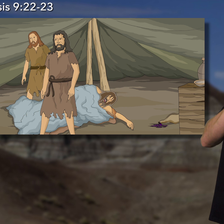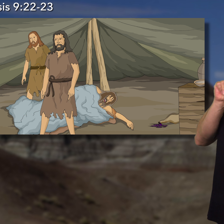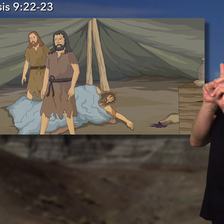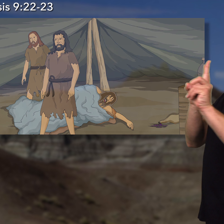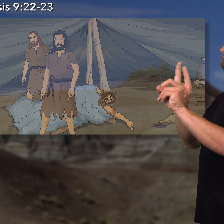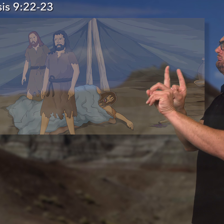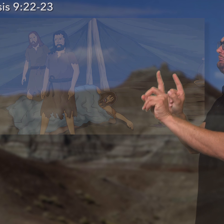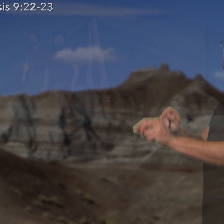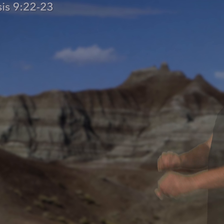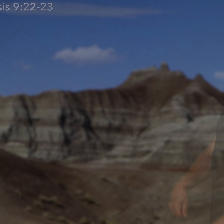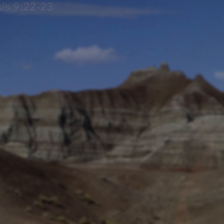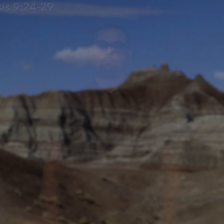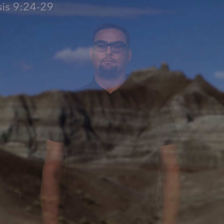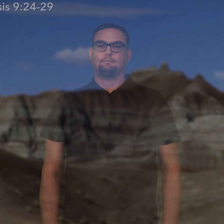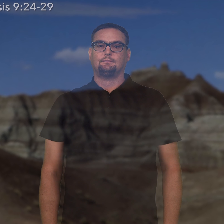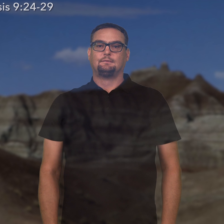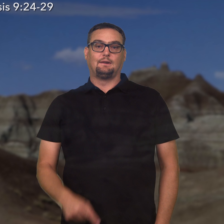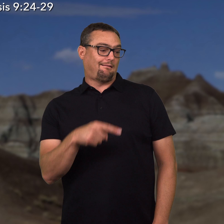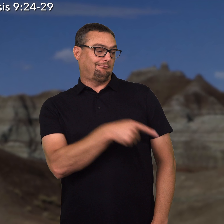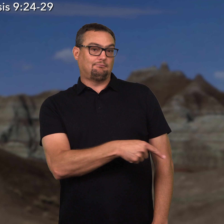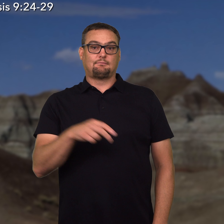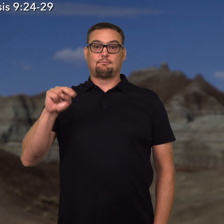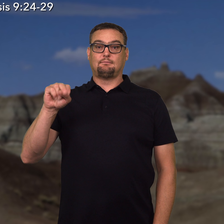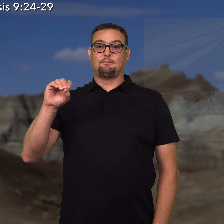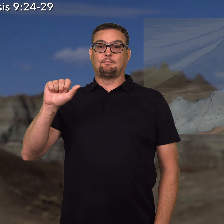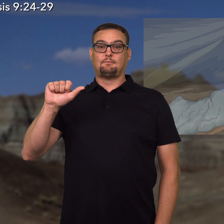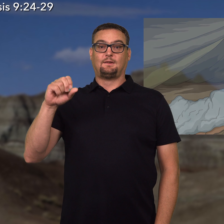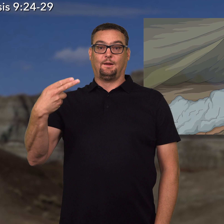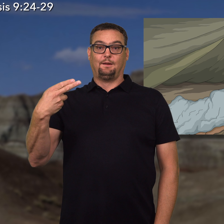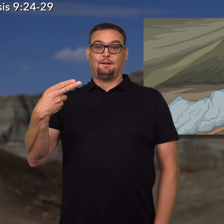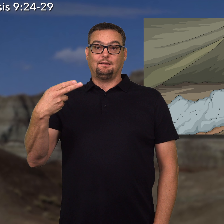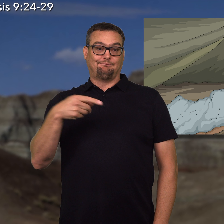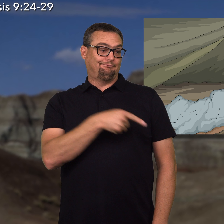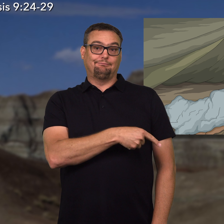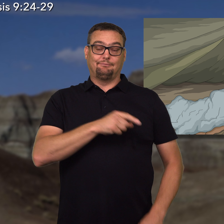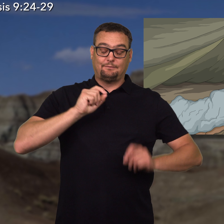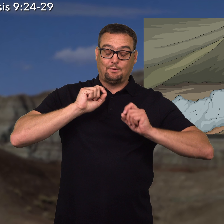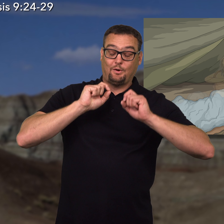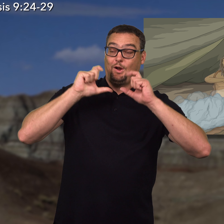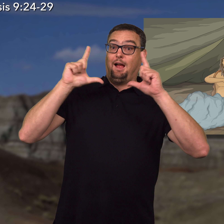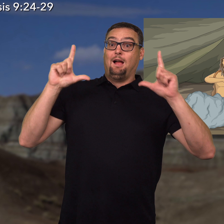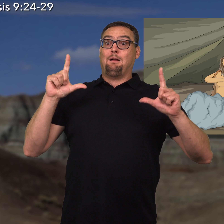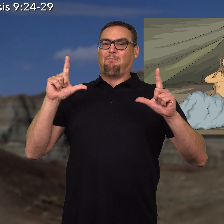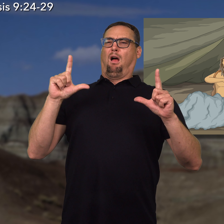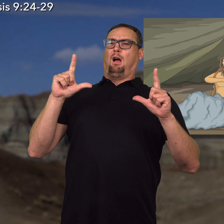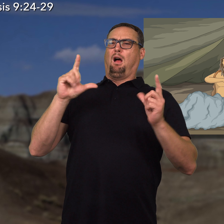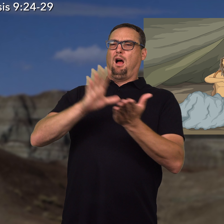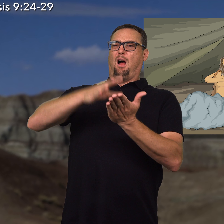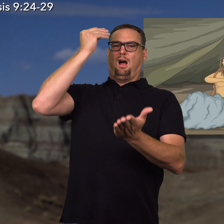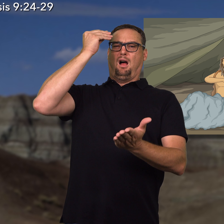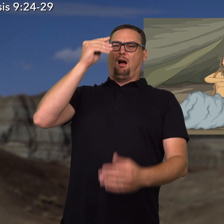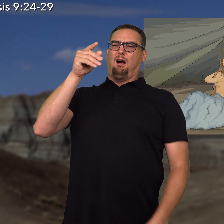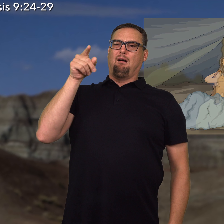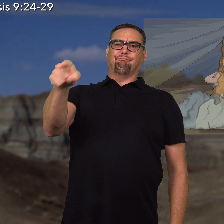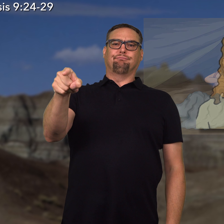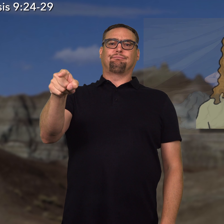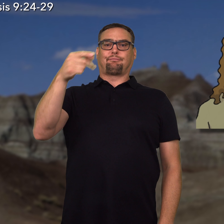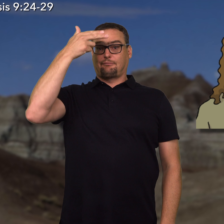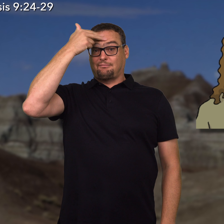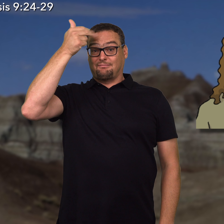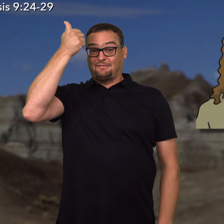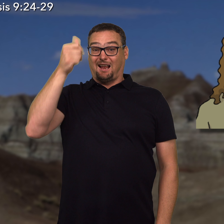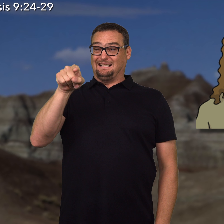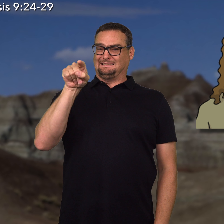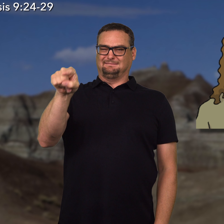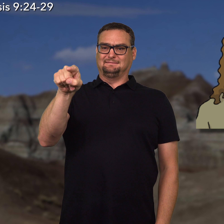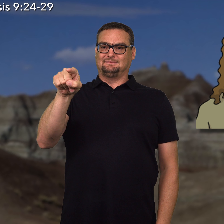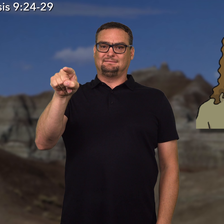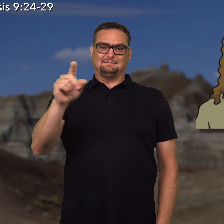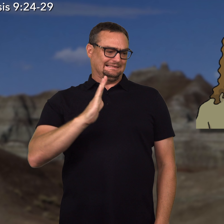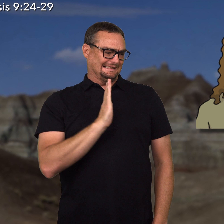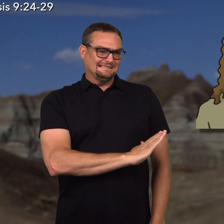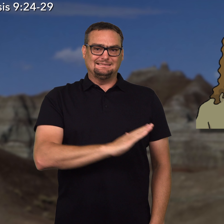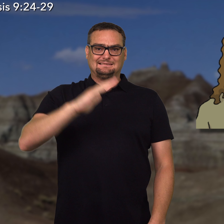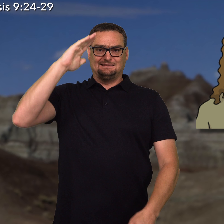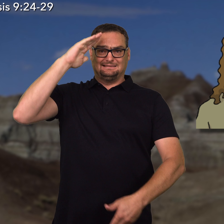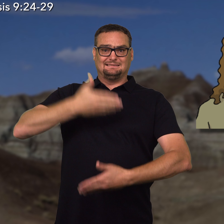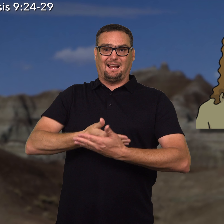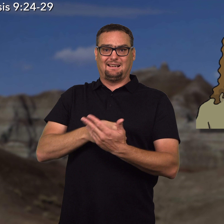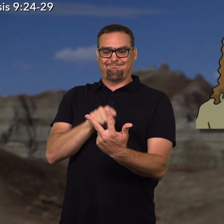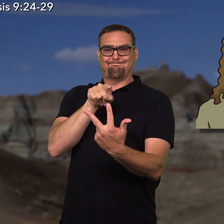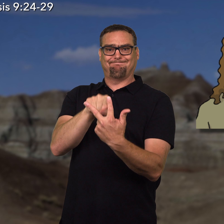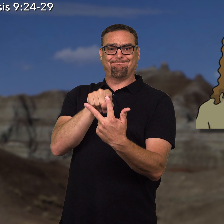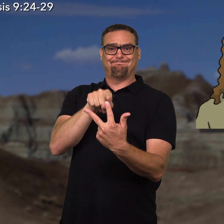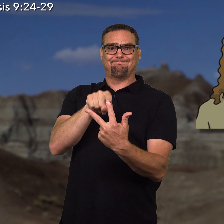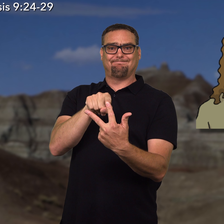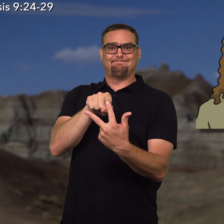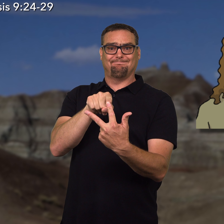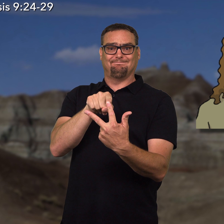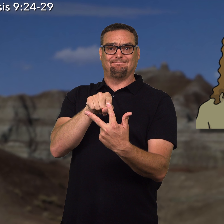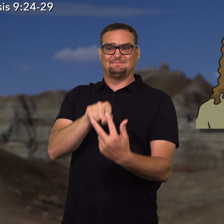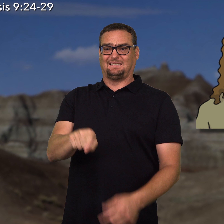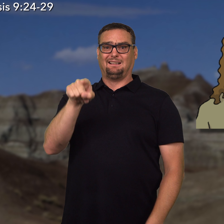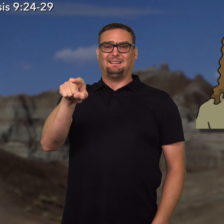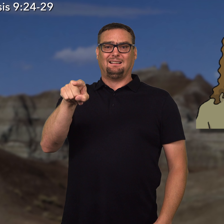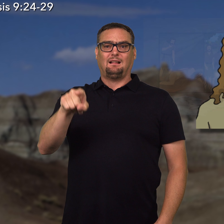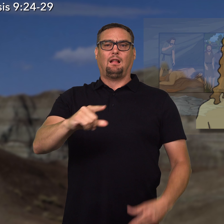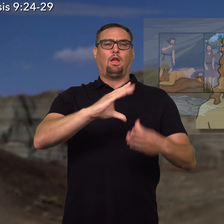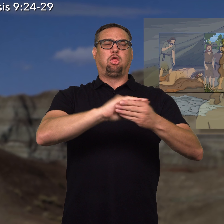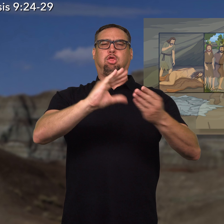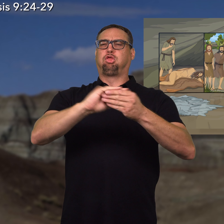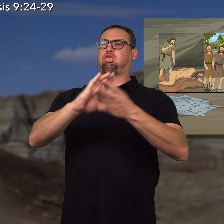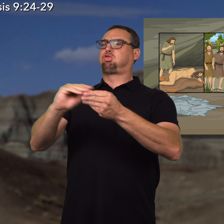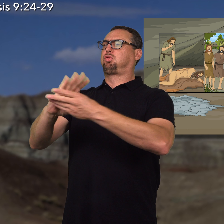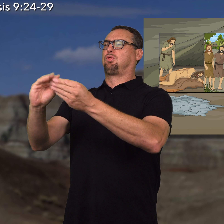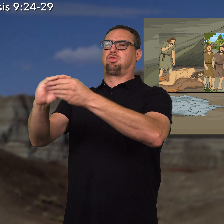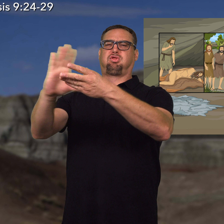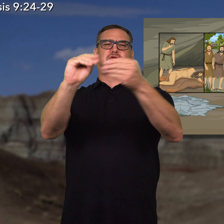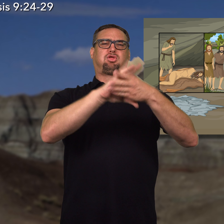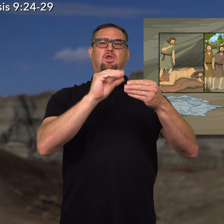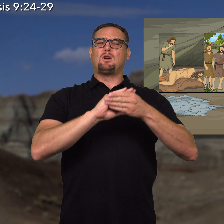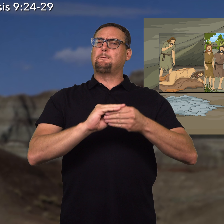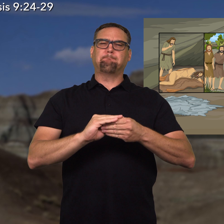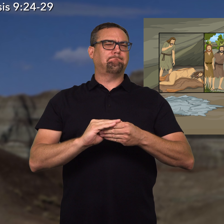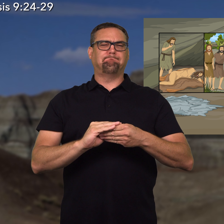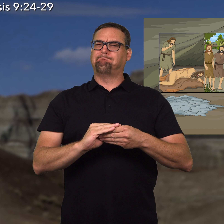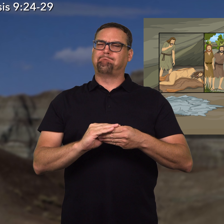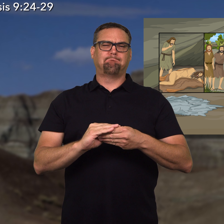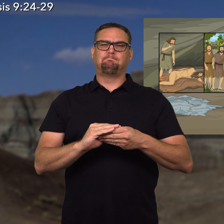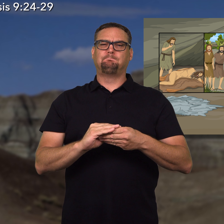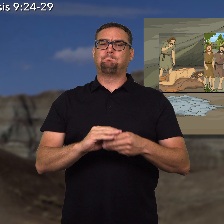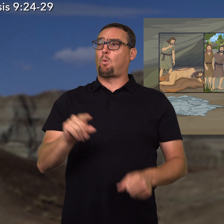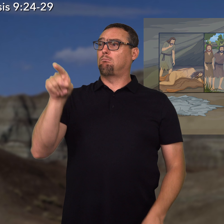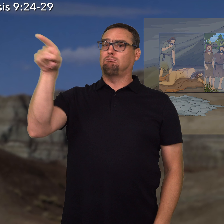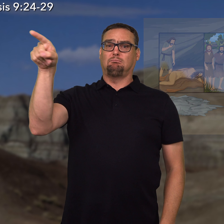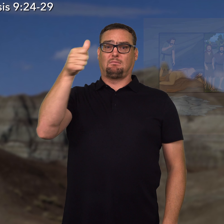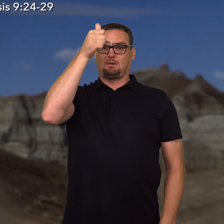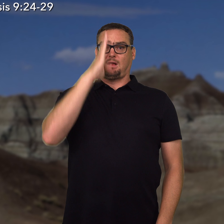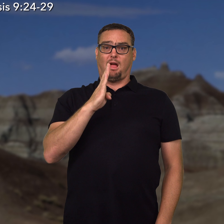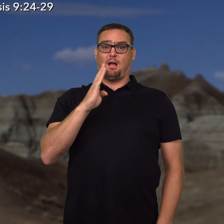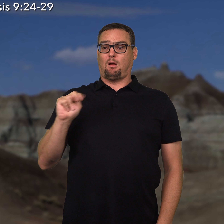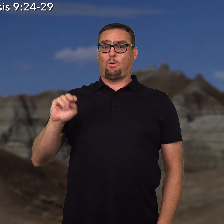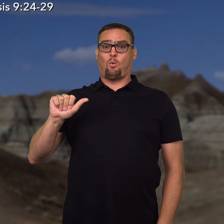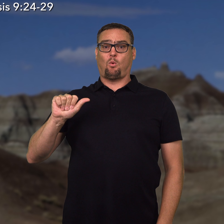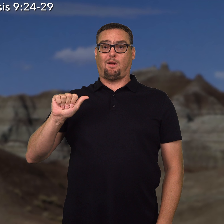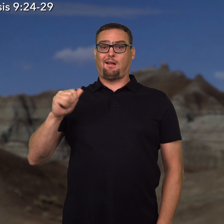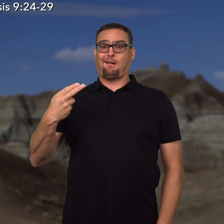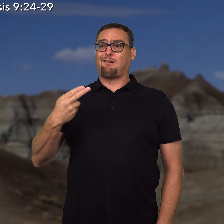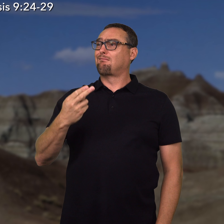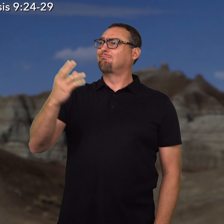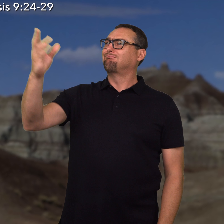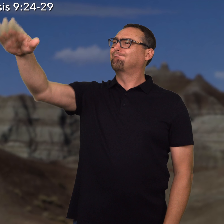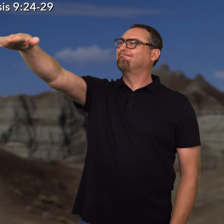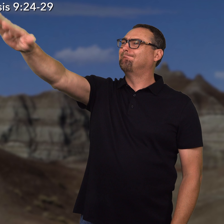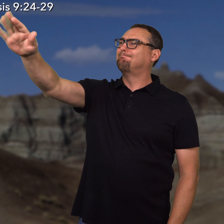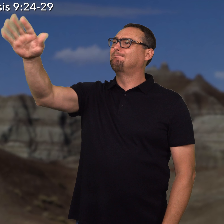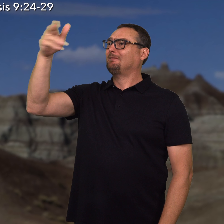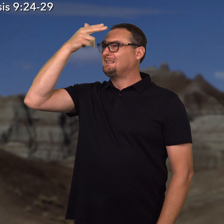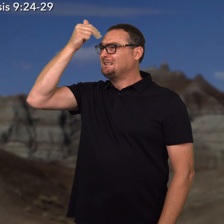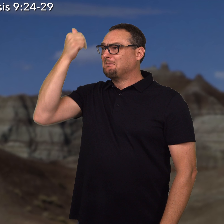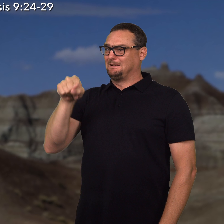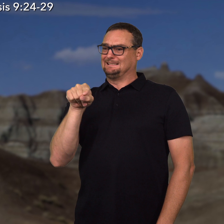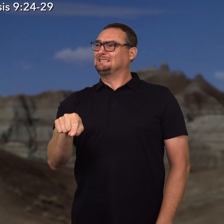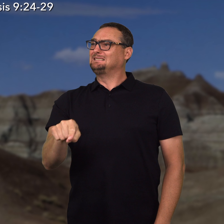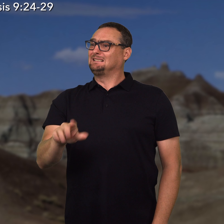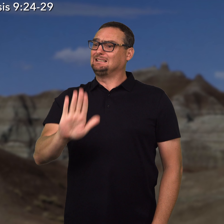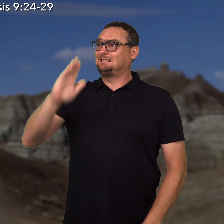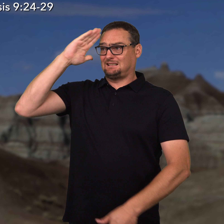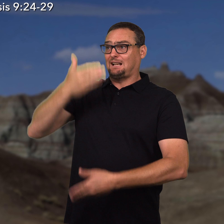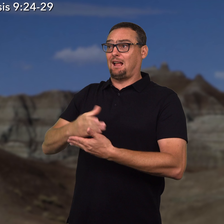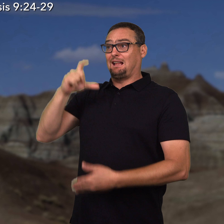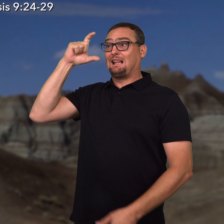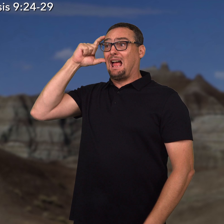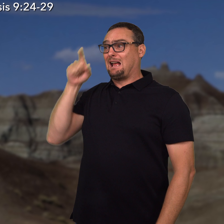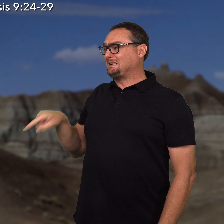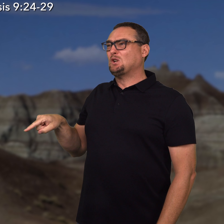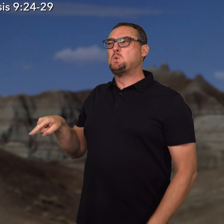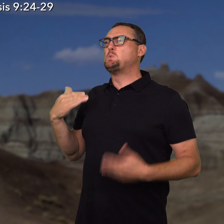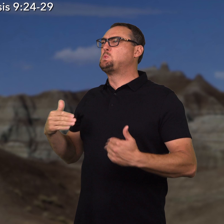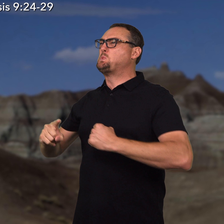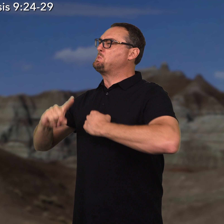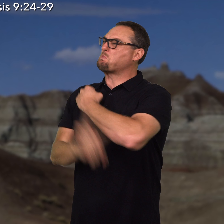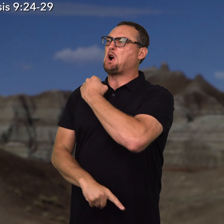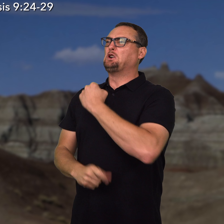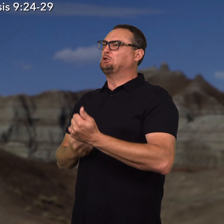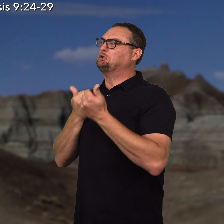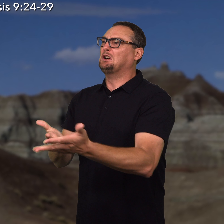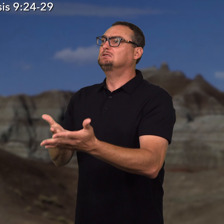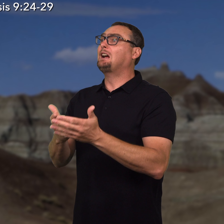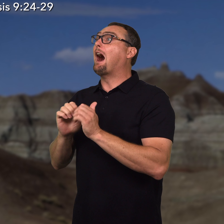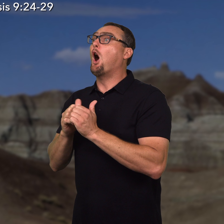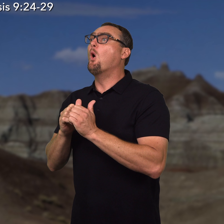When Noah awoke from his drunkenness and learned what his youngest son had done to him, he said, “Cursed be Canaan!